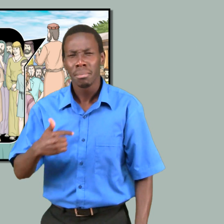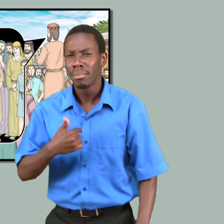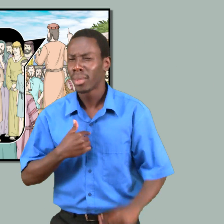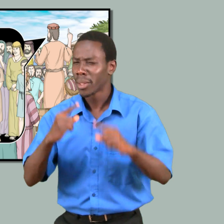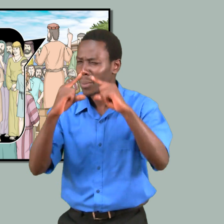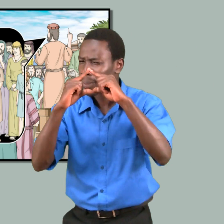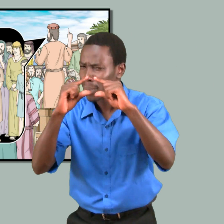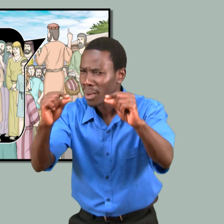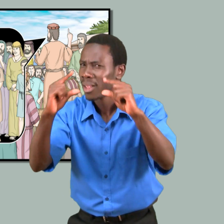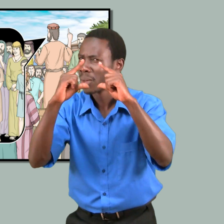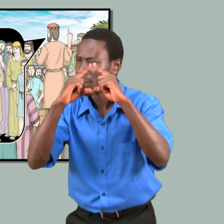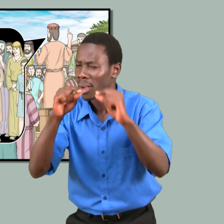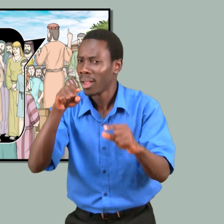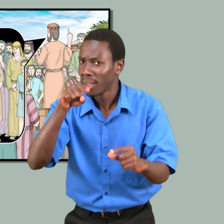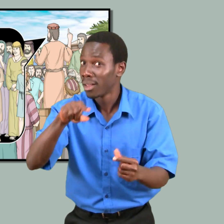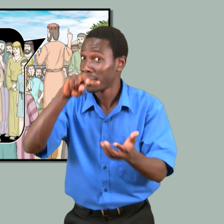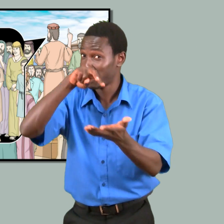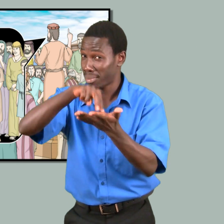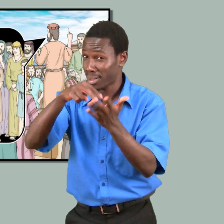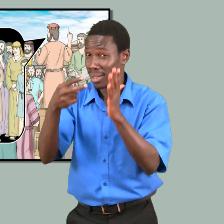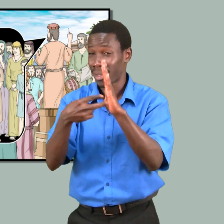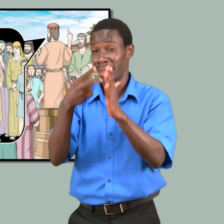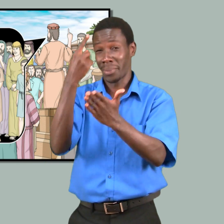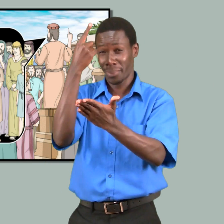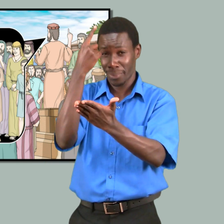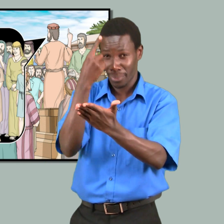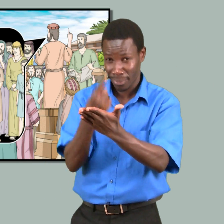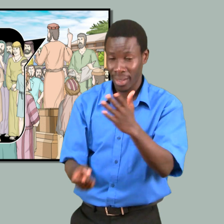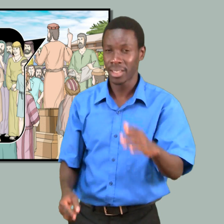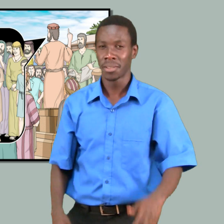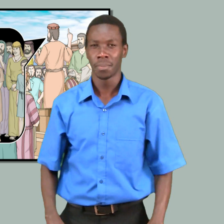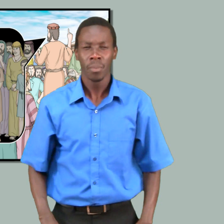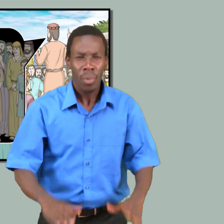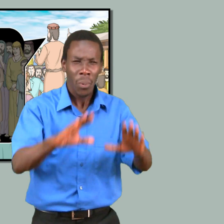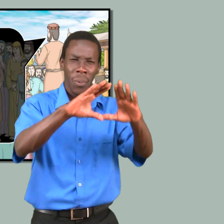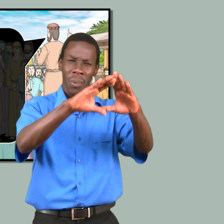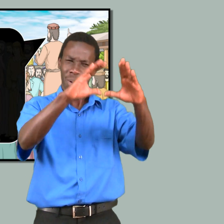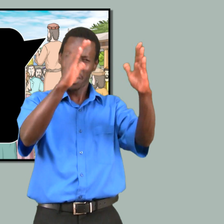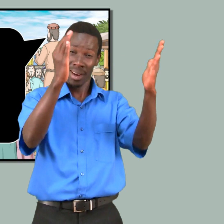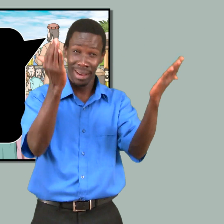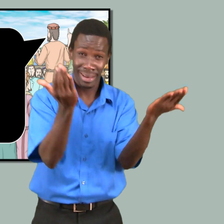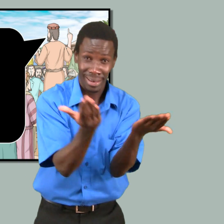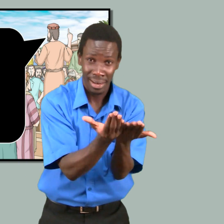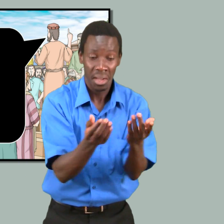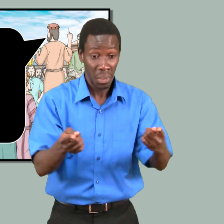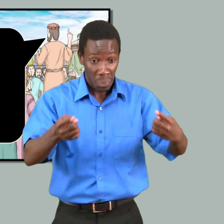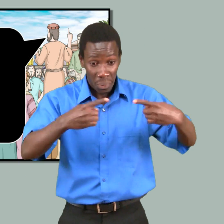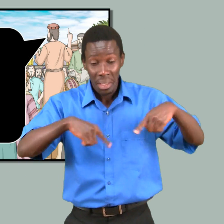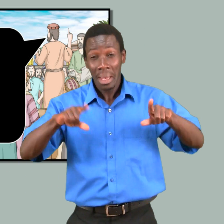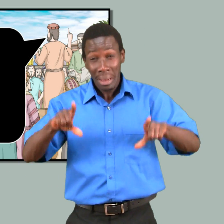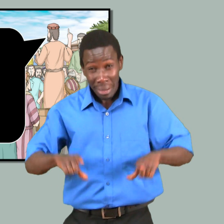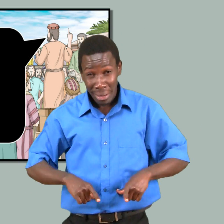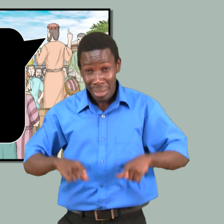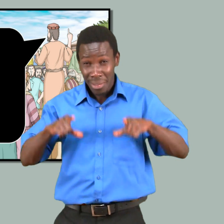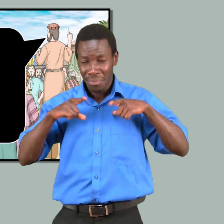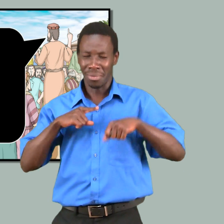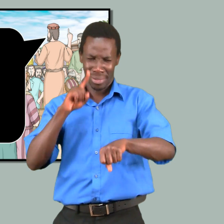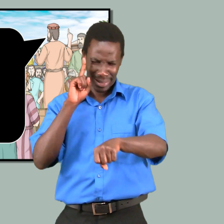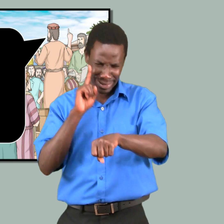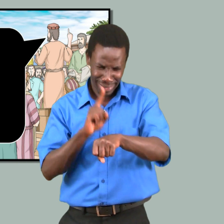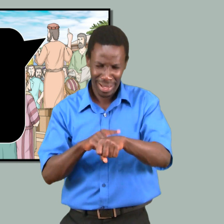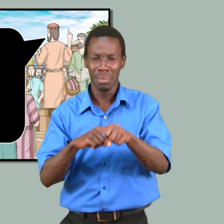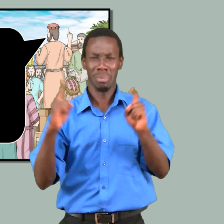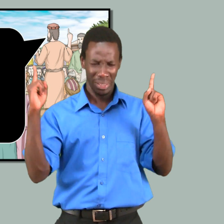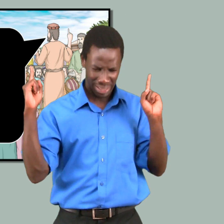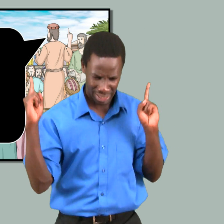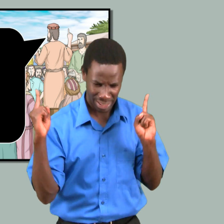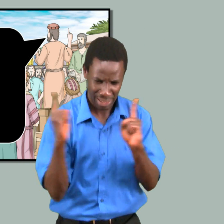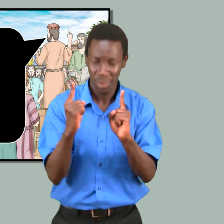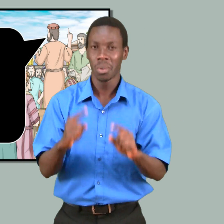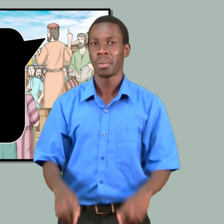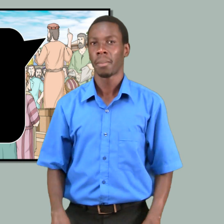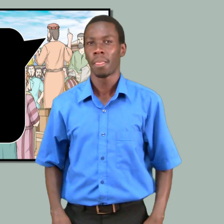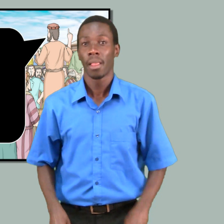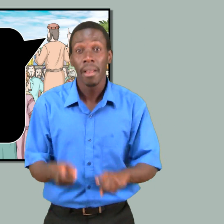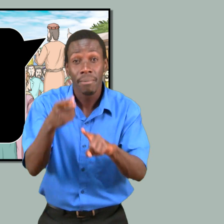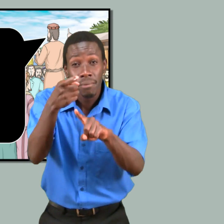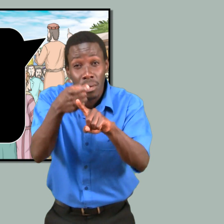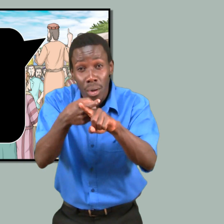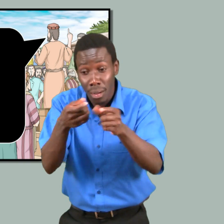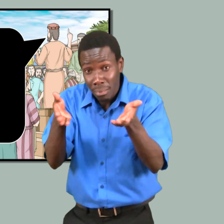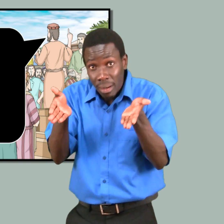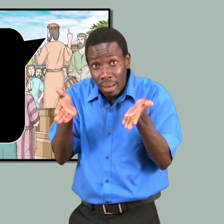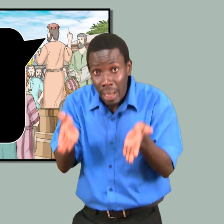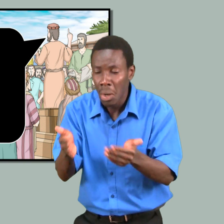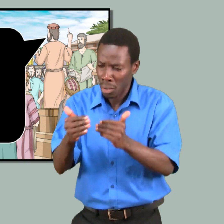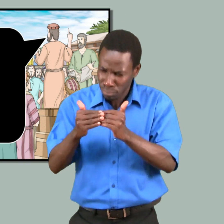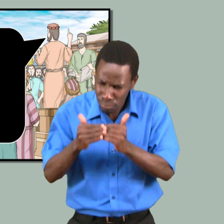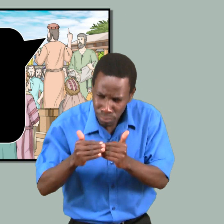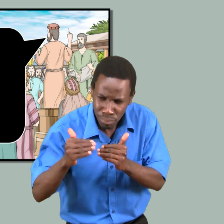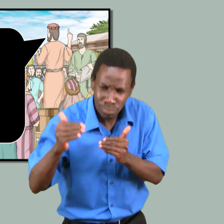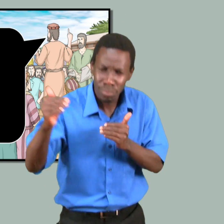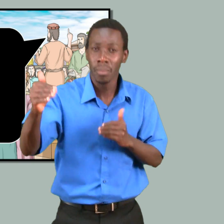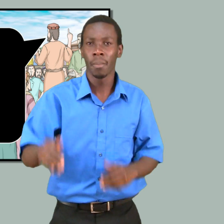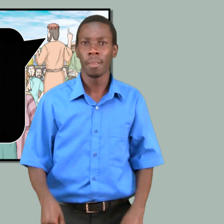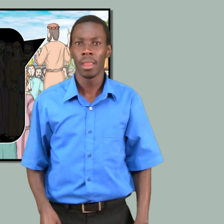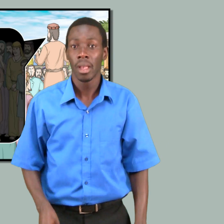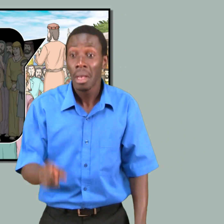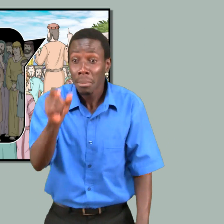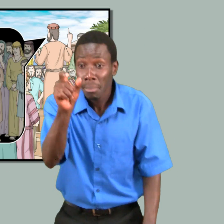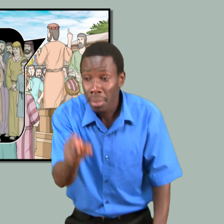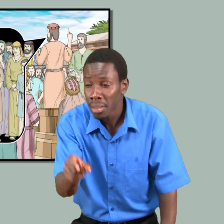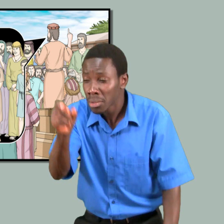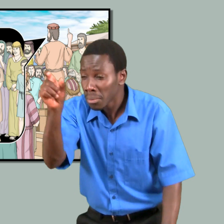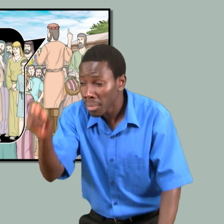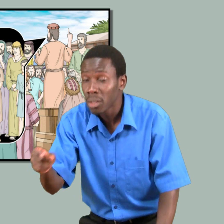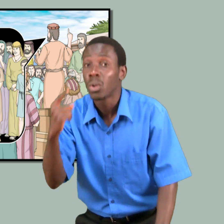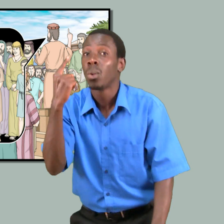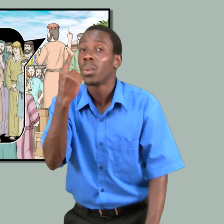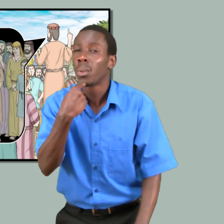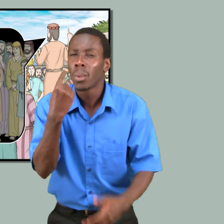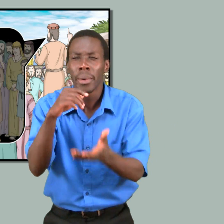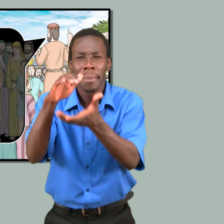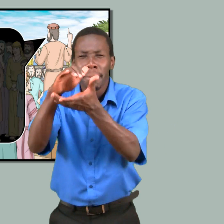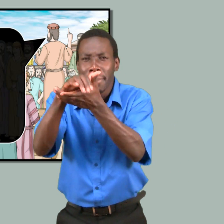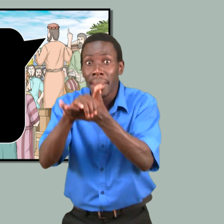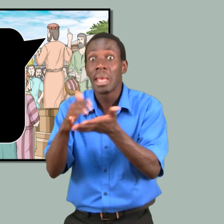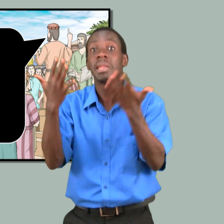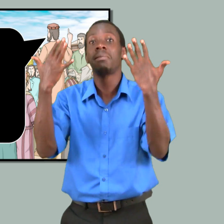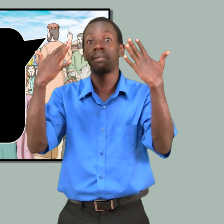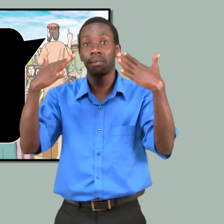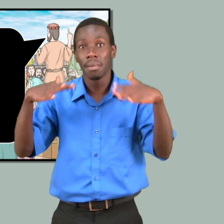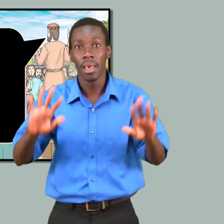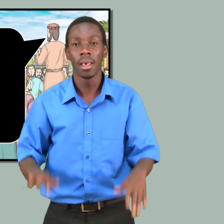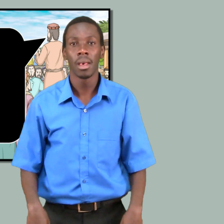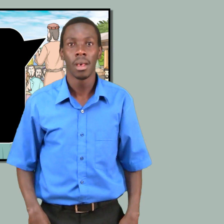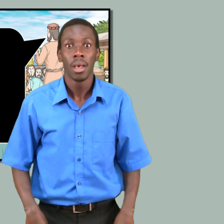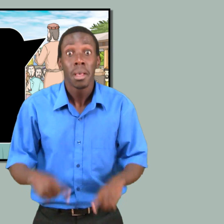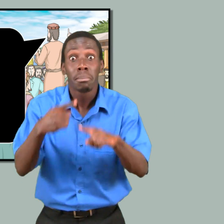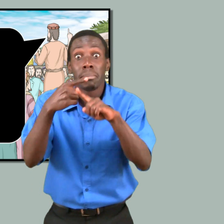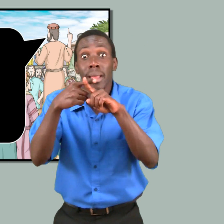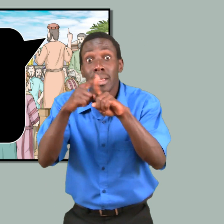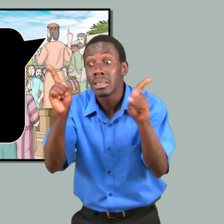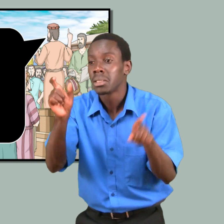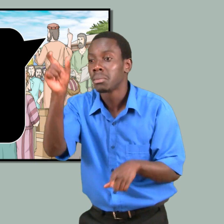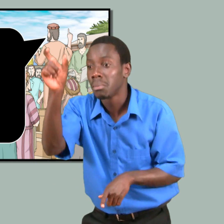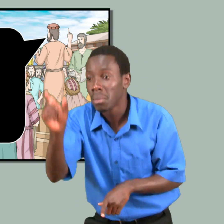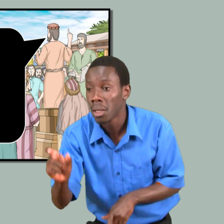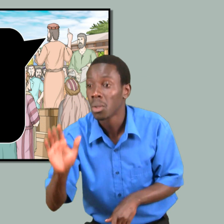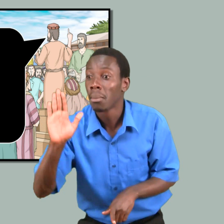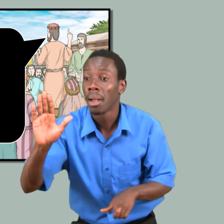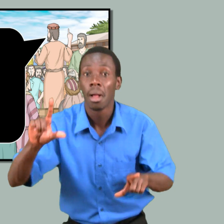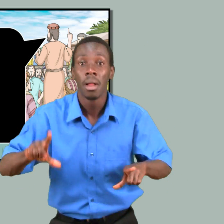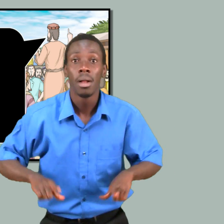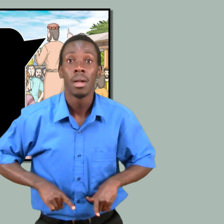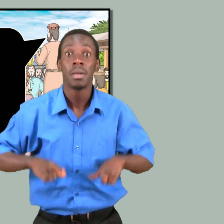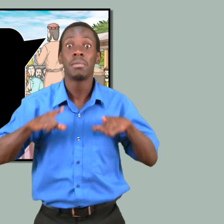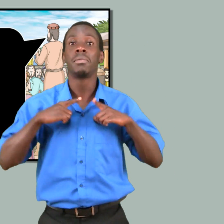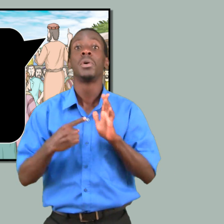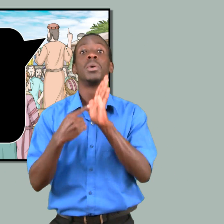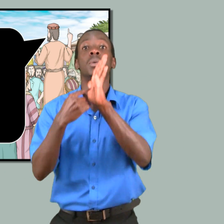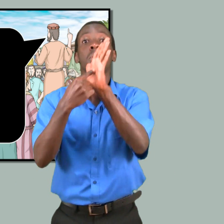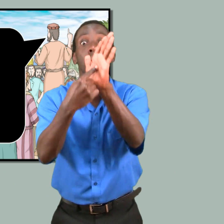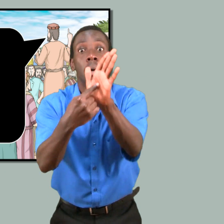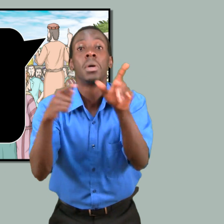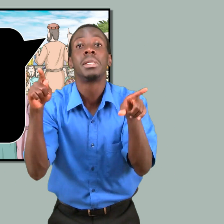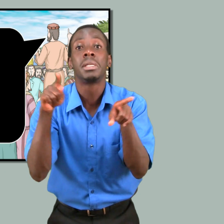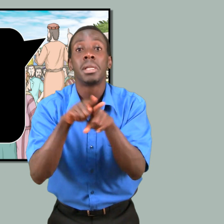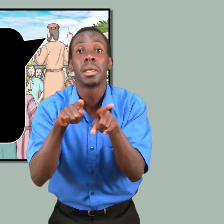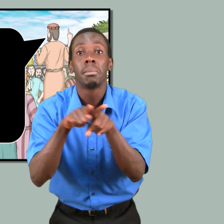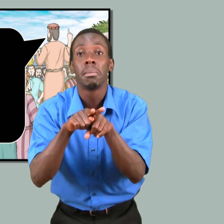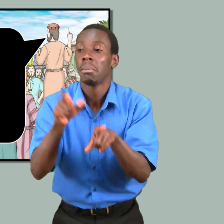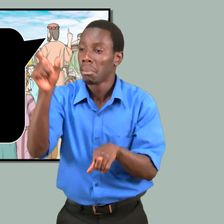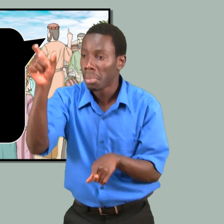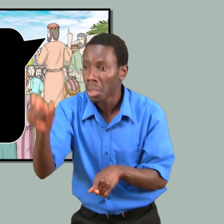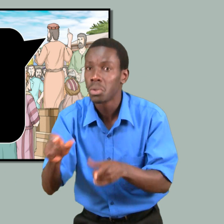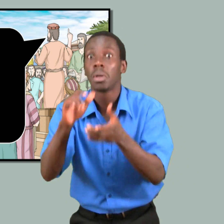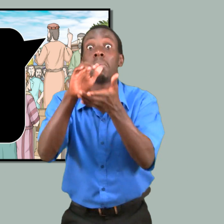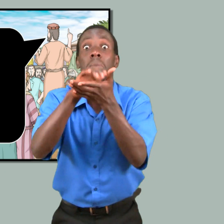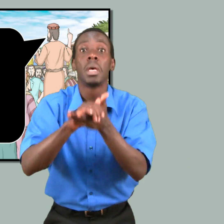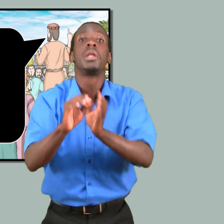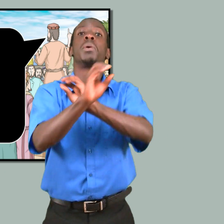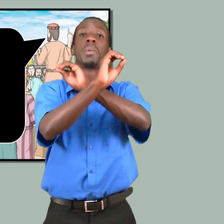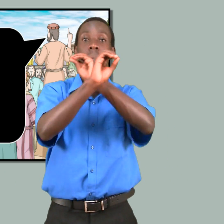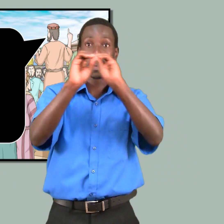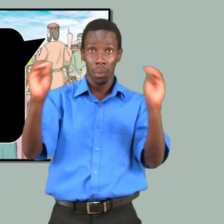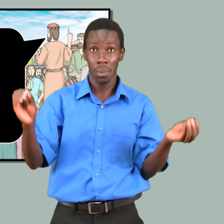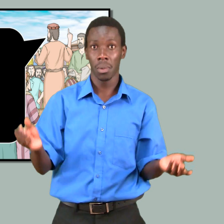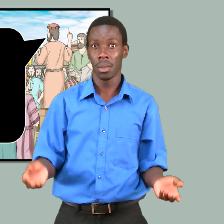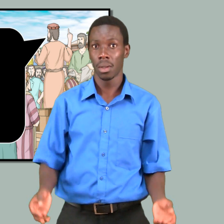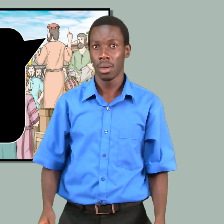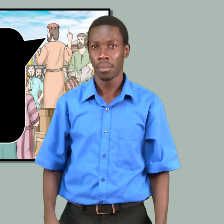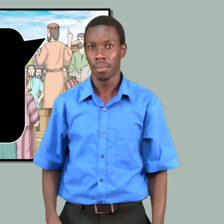This is what I prescribe in all the churches. Was a man already circumcised when he was called? He should not become uncircumcised. Was a man still uncircumcised when called? He should not be circumcised. Circumcision is nothing and uncircumcision is nothing. Keeping God’s commandments is what counts. Each one should remain in the situation he was in when he was called. Were you a slave when you were called? Do not let it concern you—but if you can gain your freedom, take the opportunity.